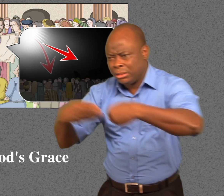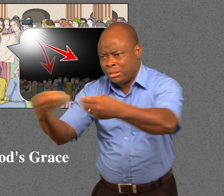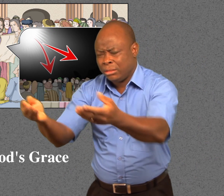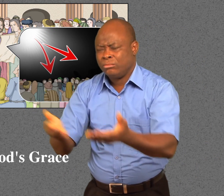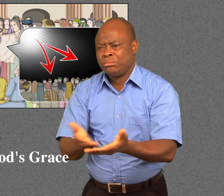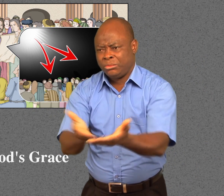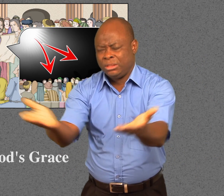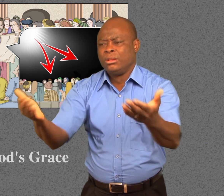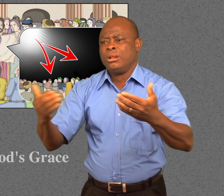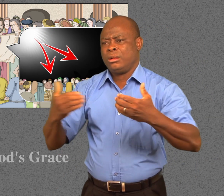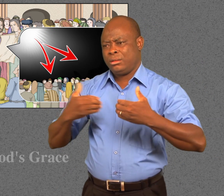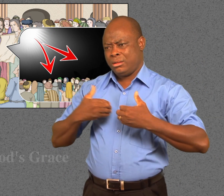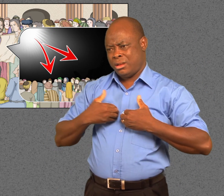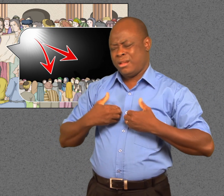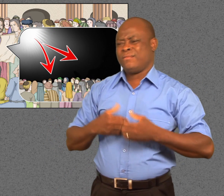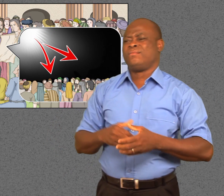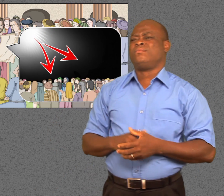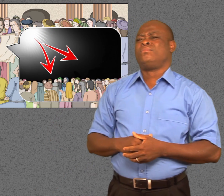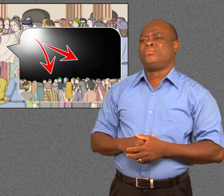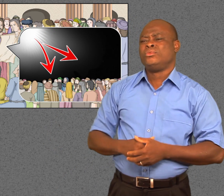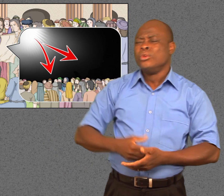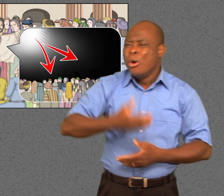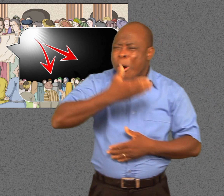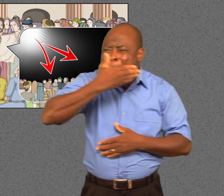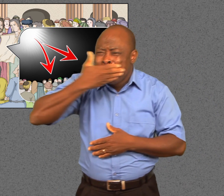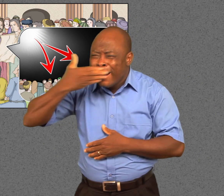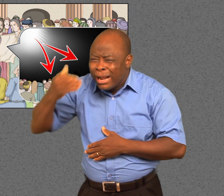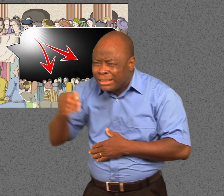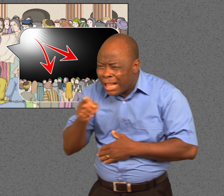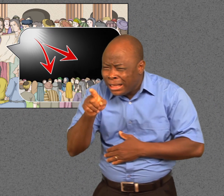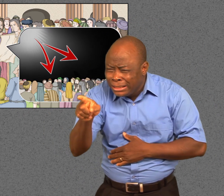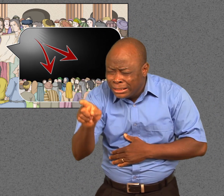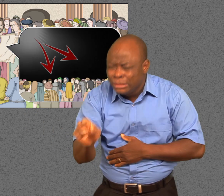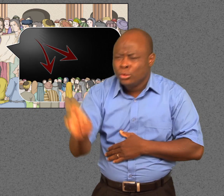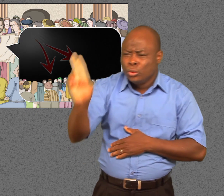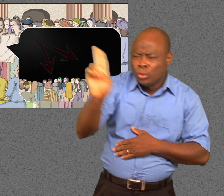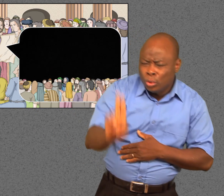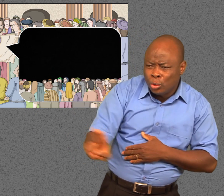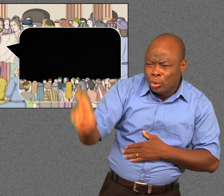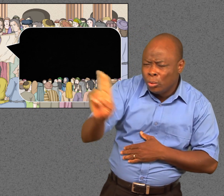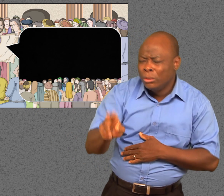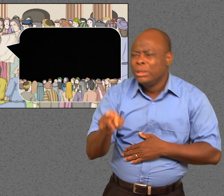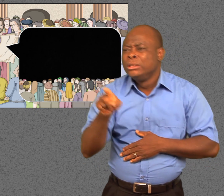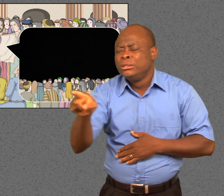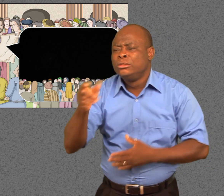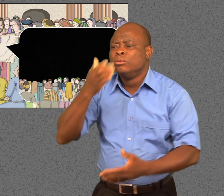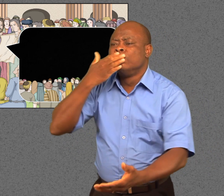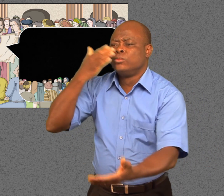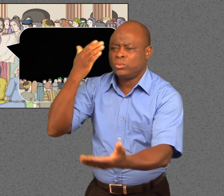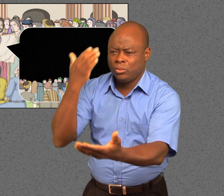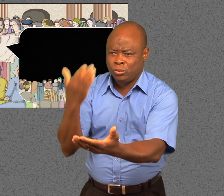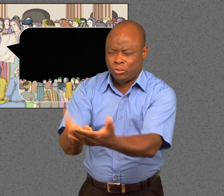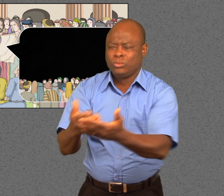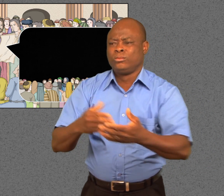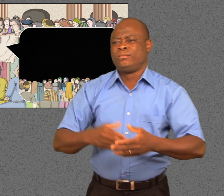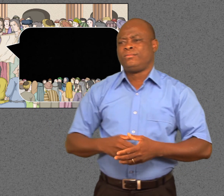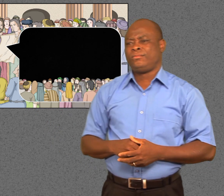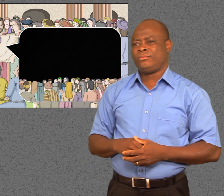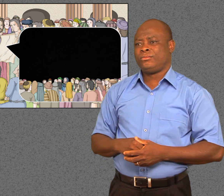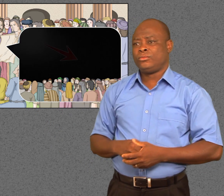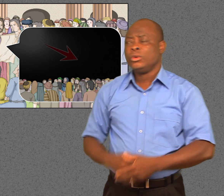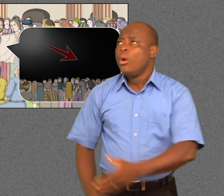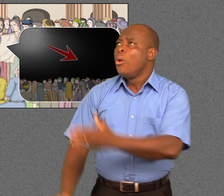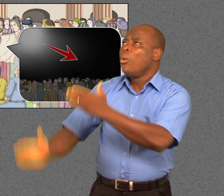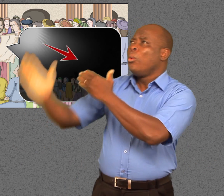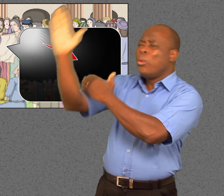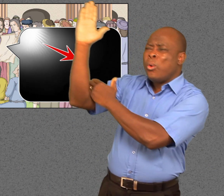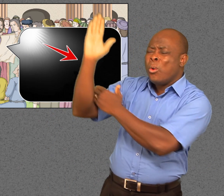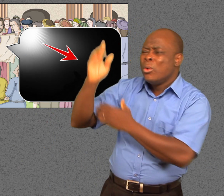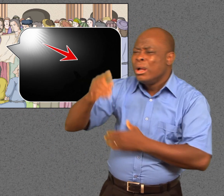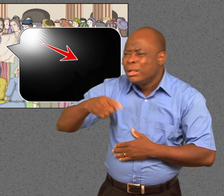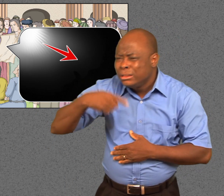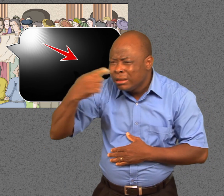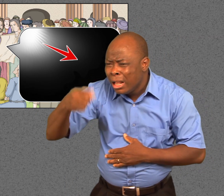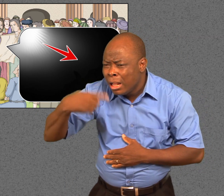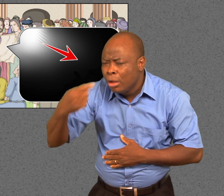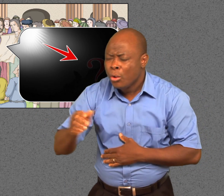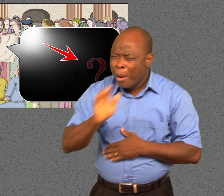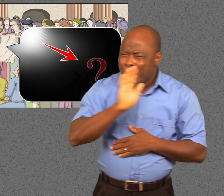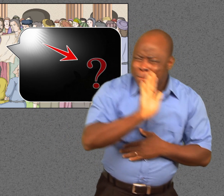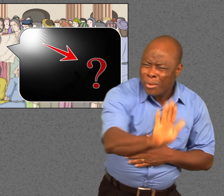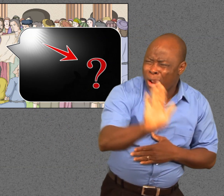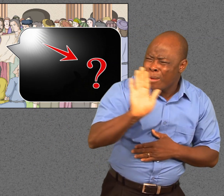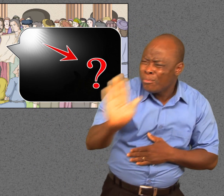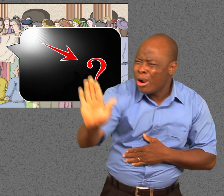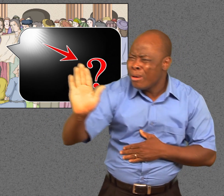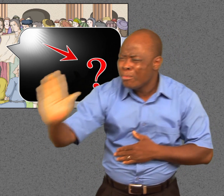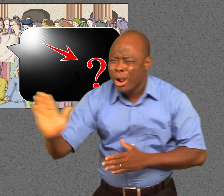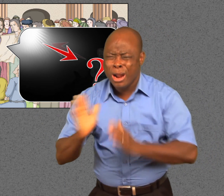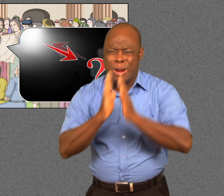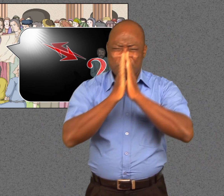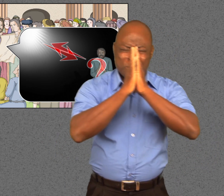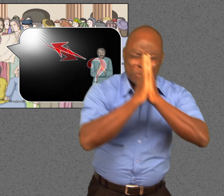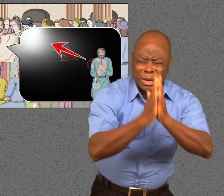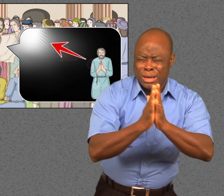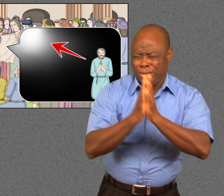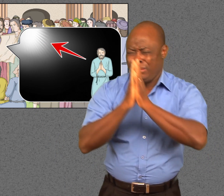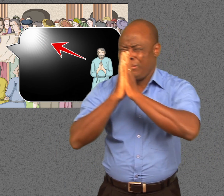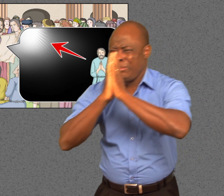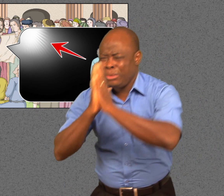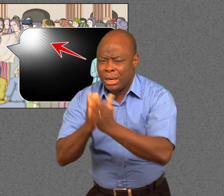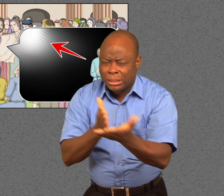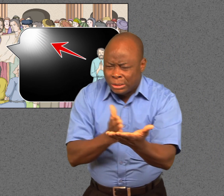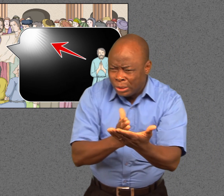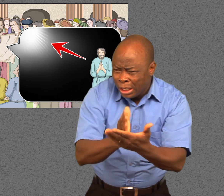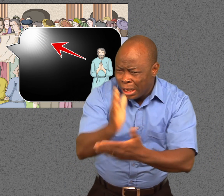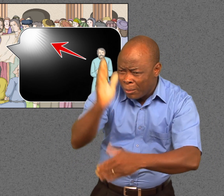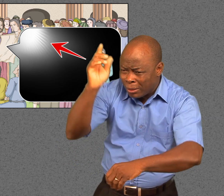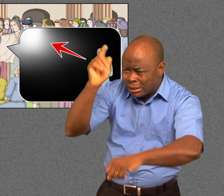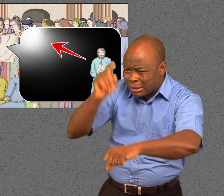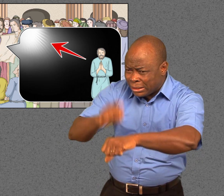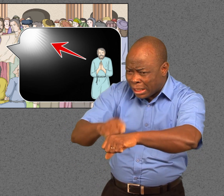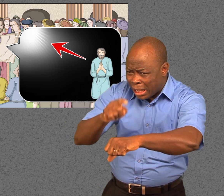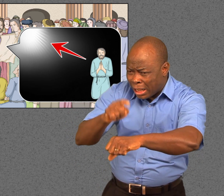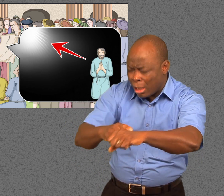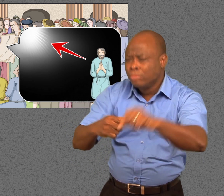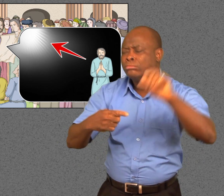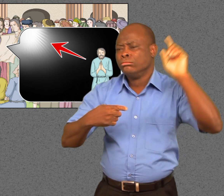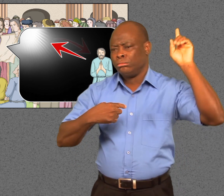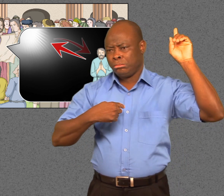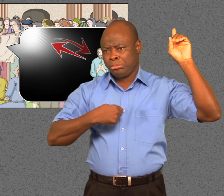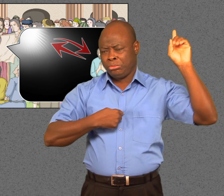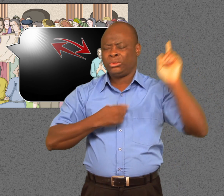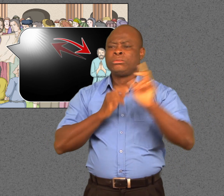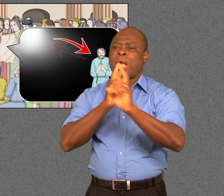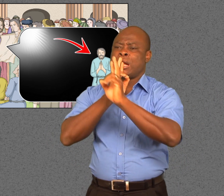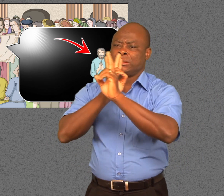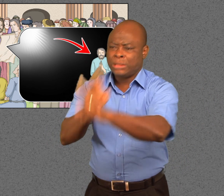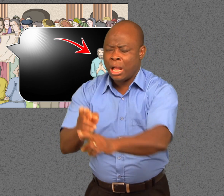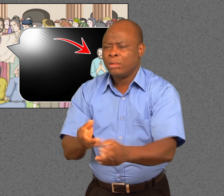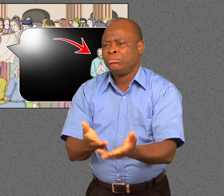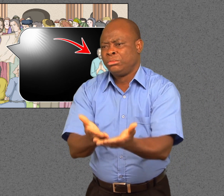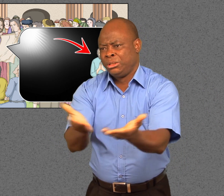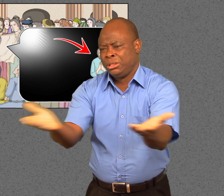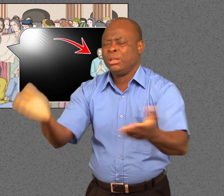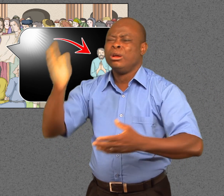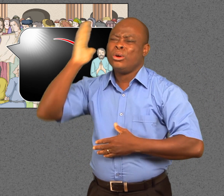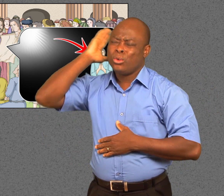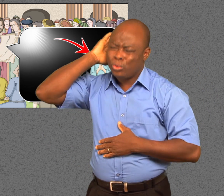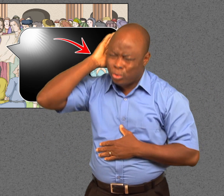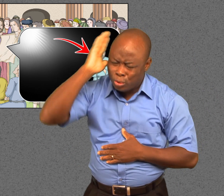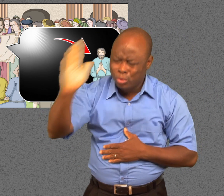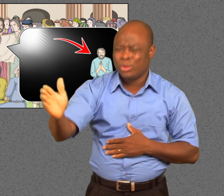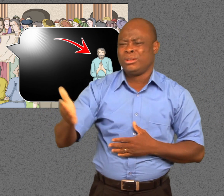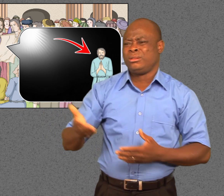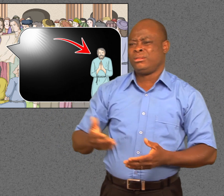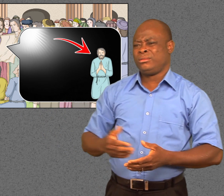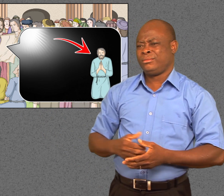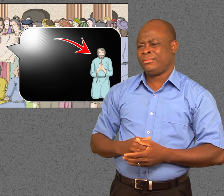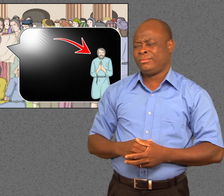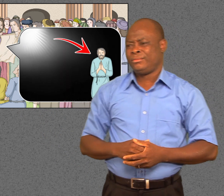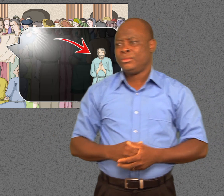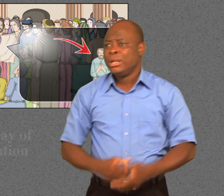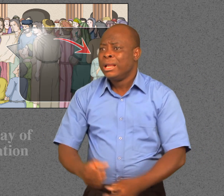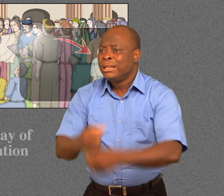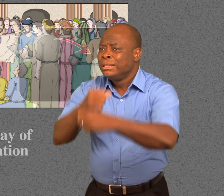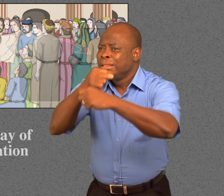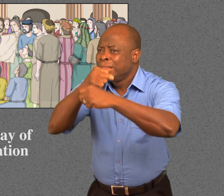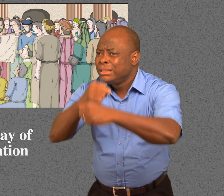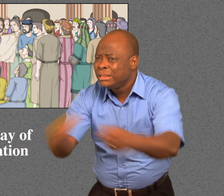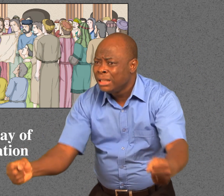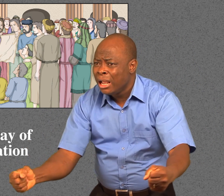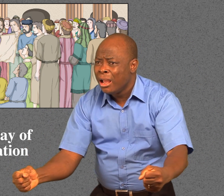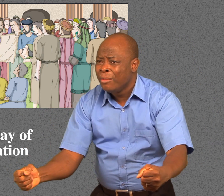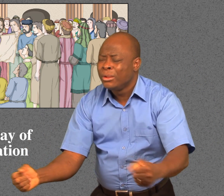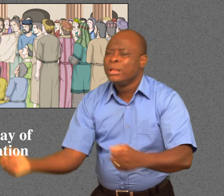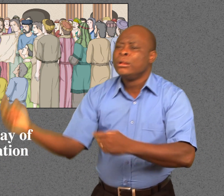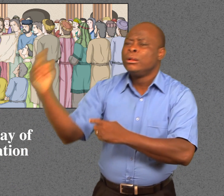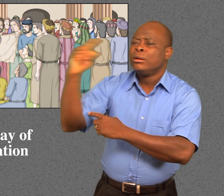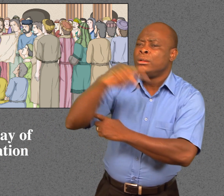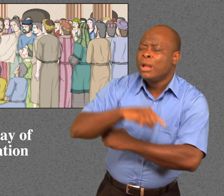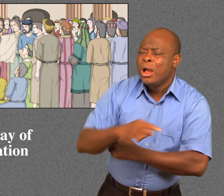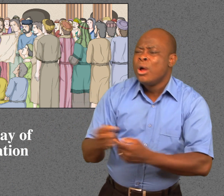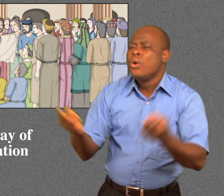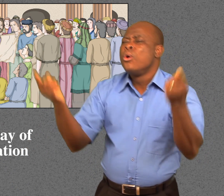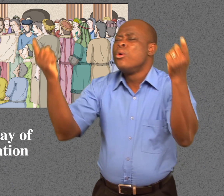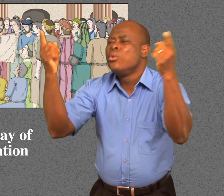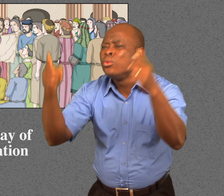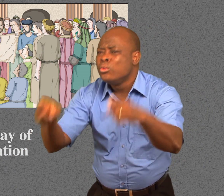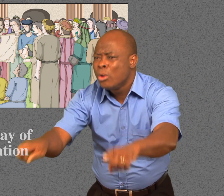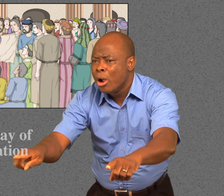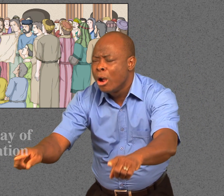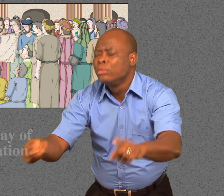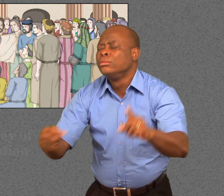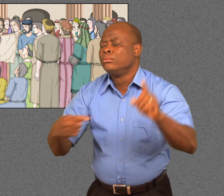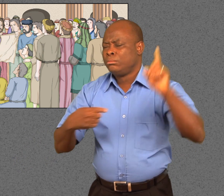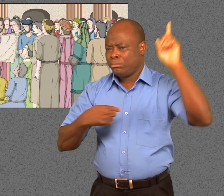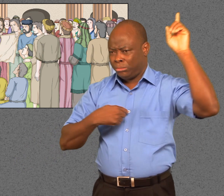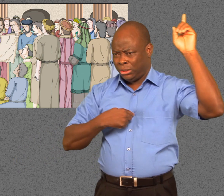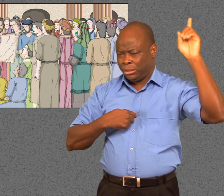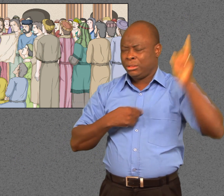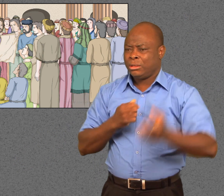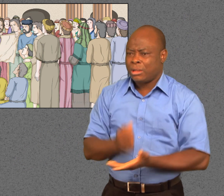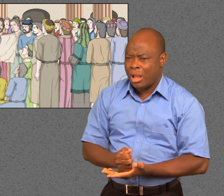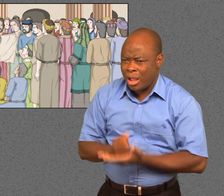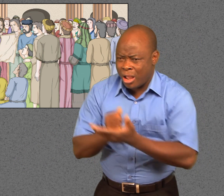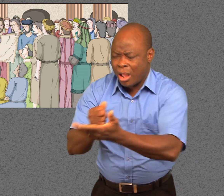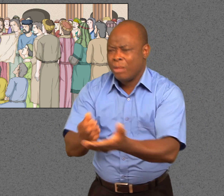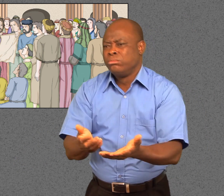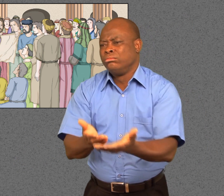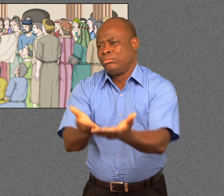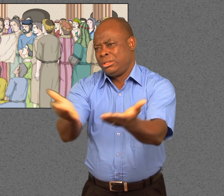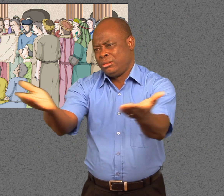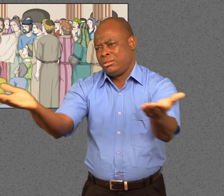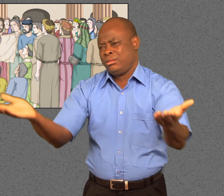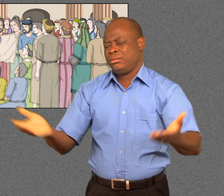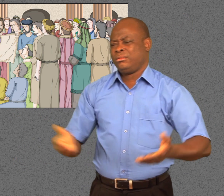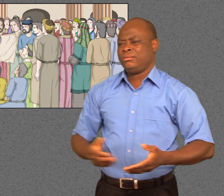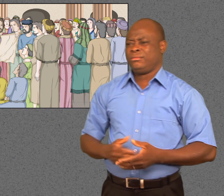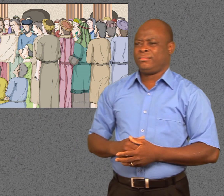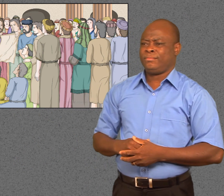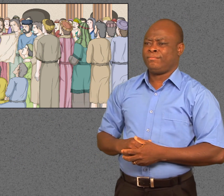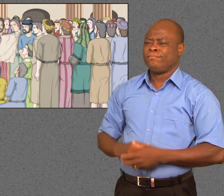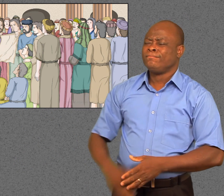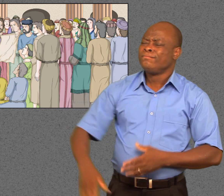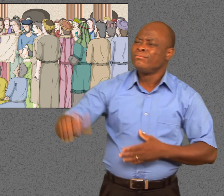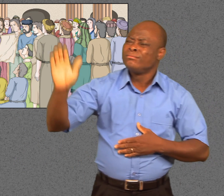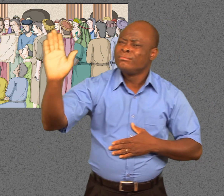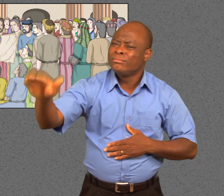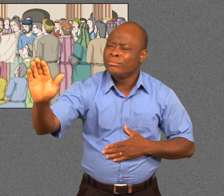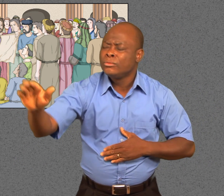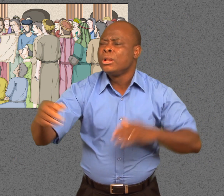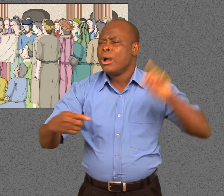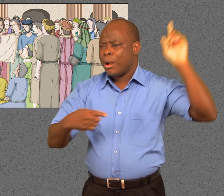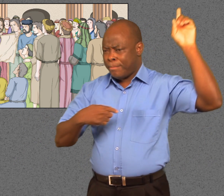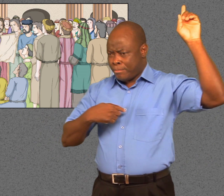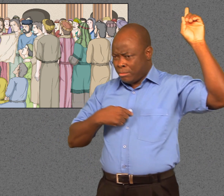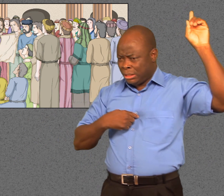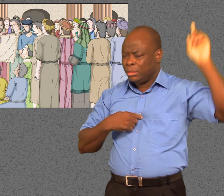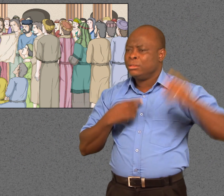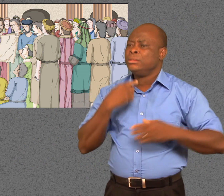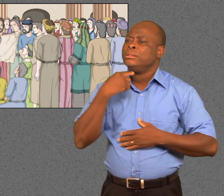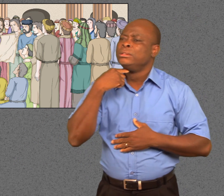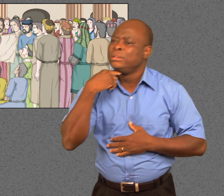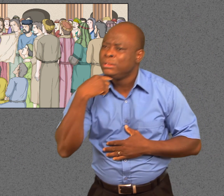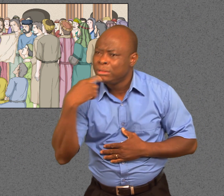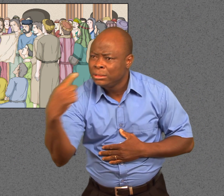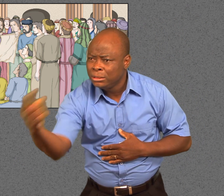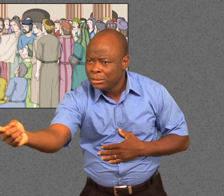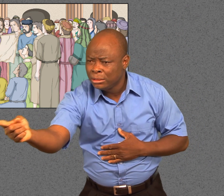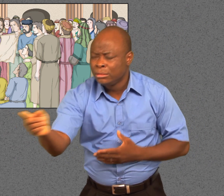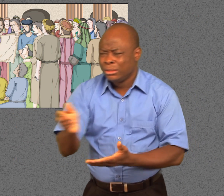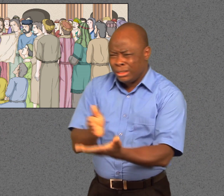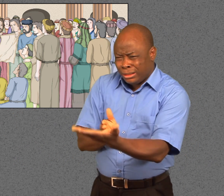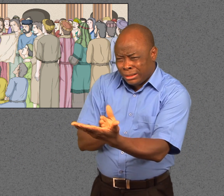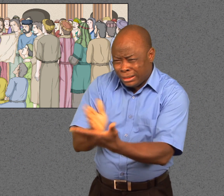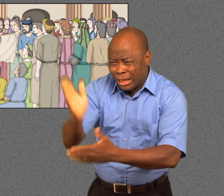For He says: “In the time of favor I heard you, and in the day of salvation I helped you.”